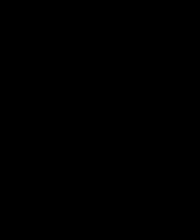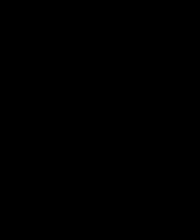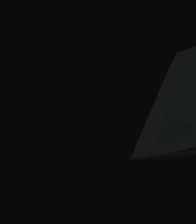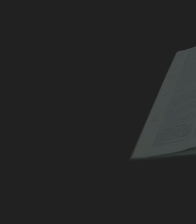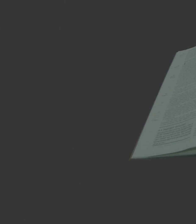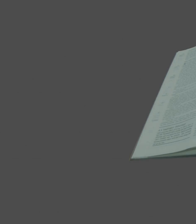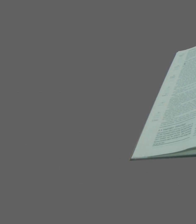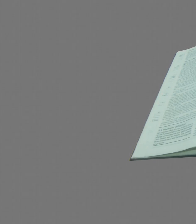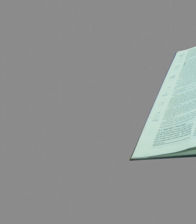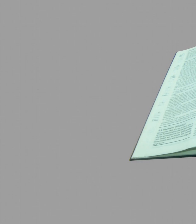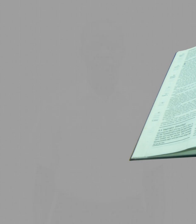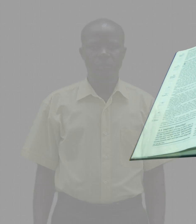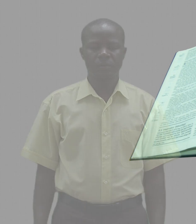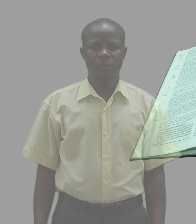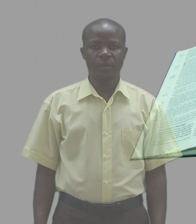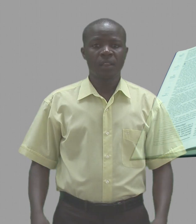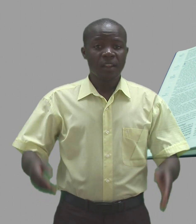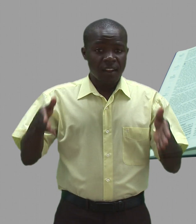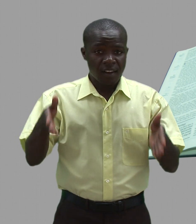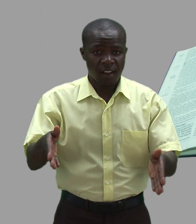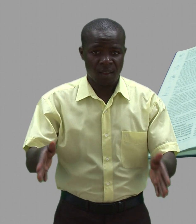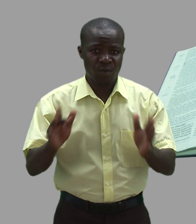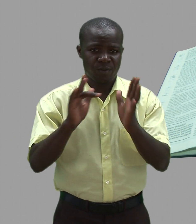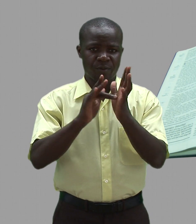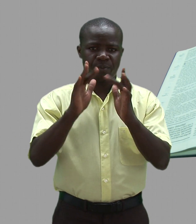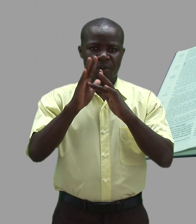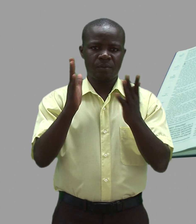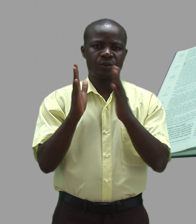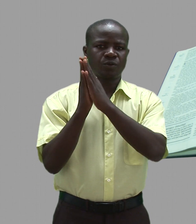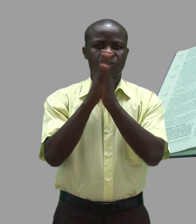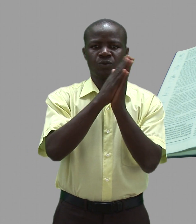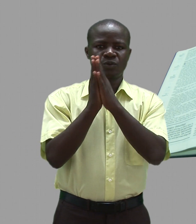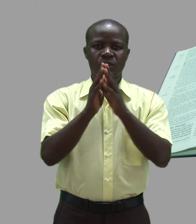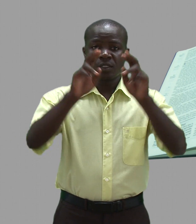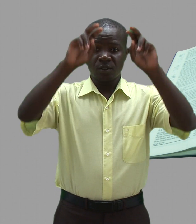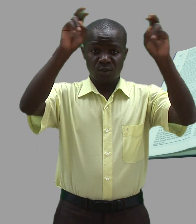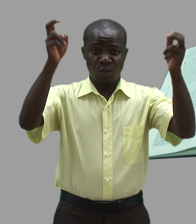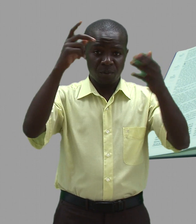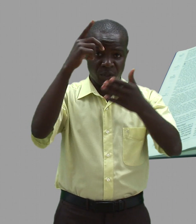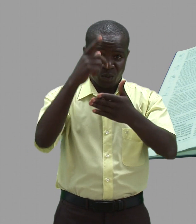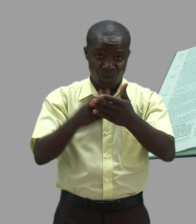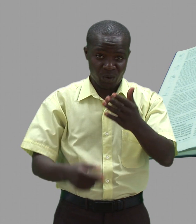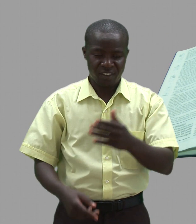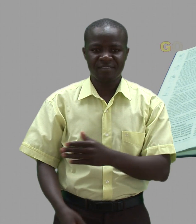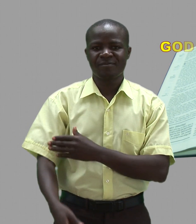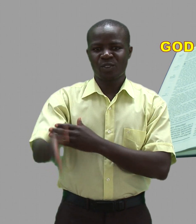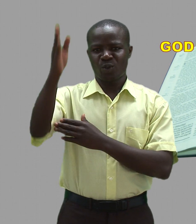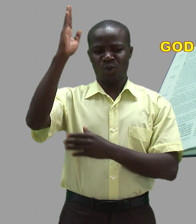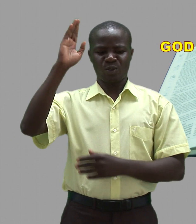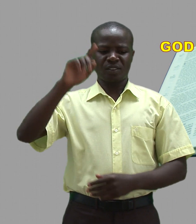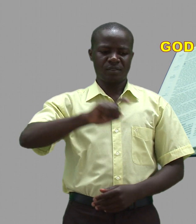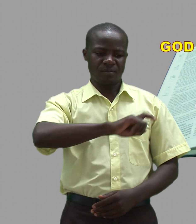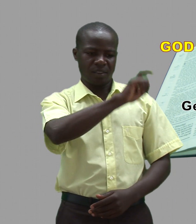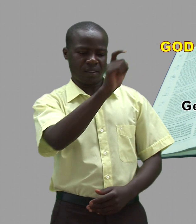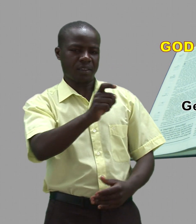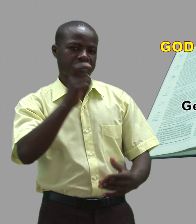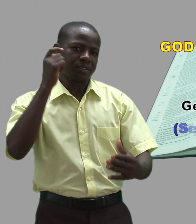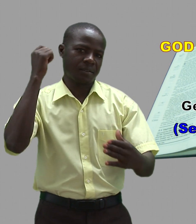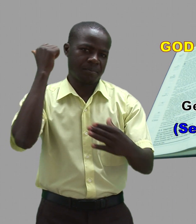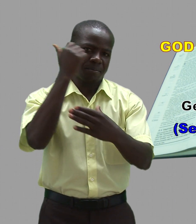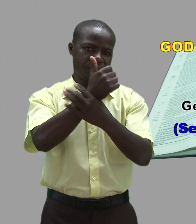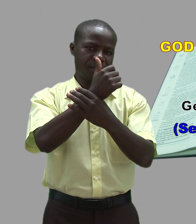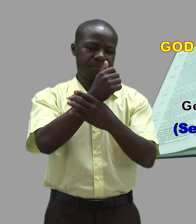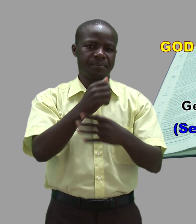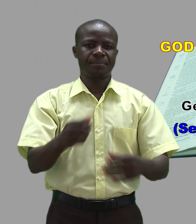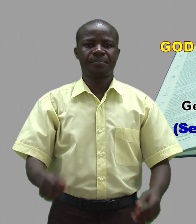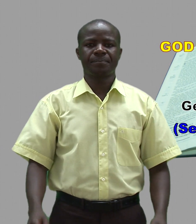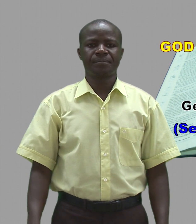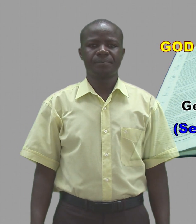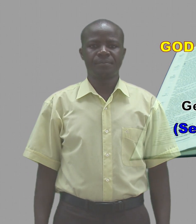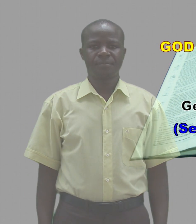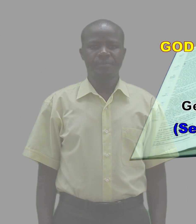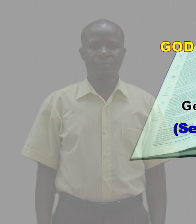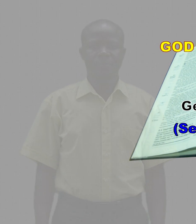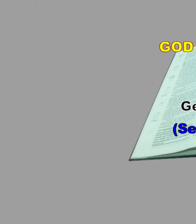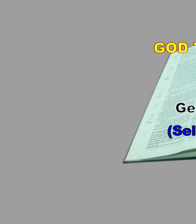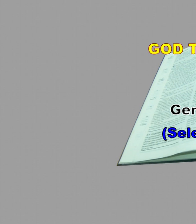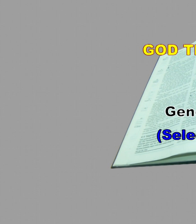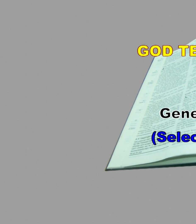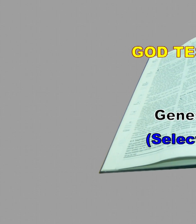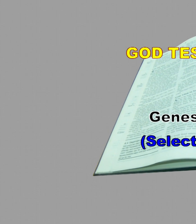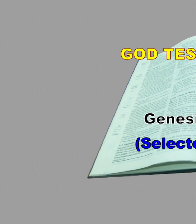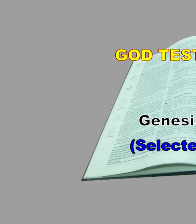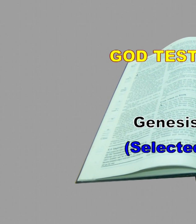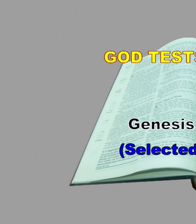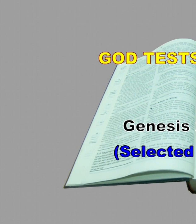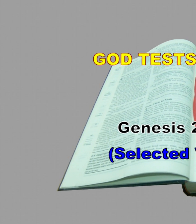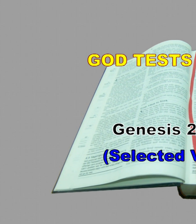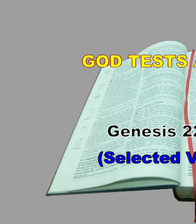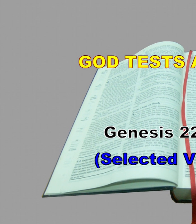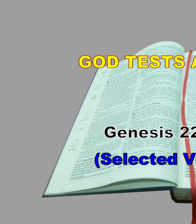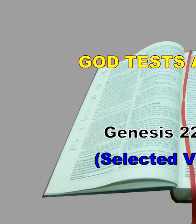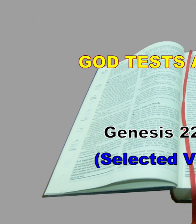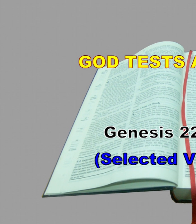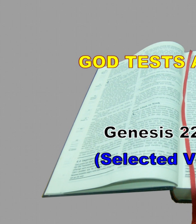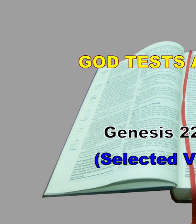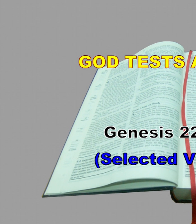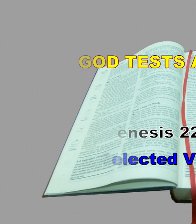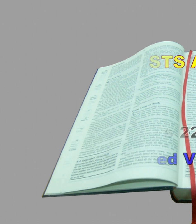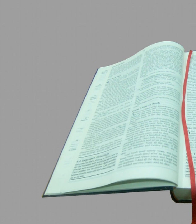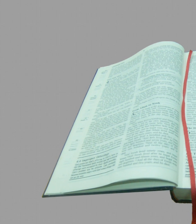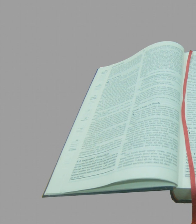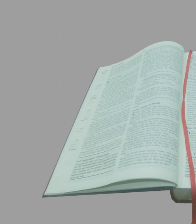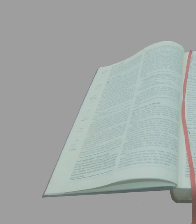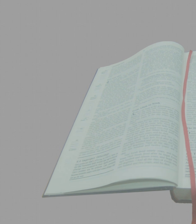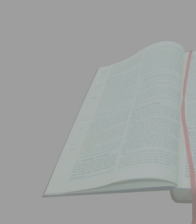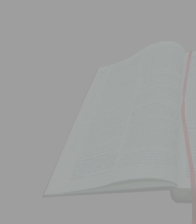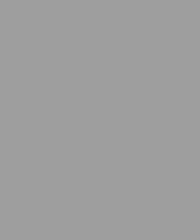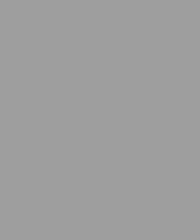God tests Abraham